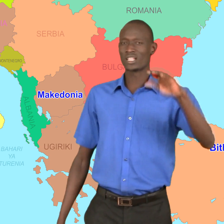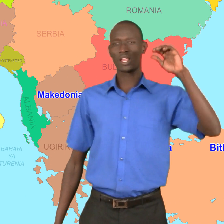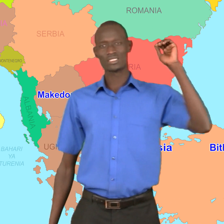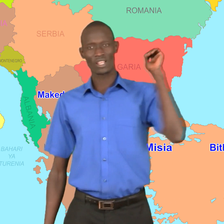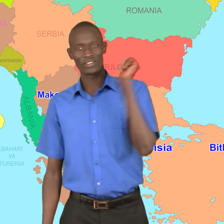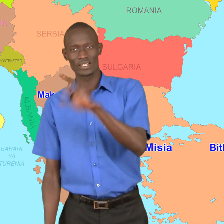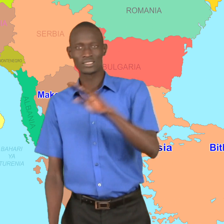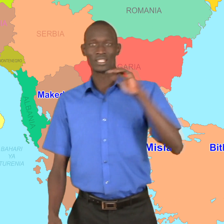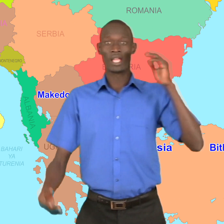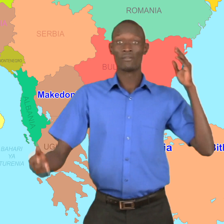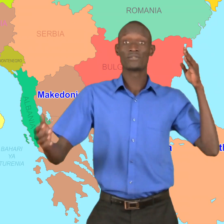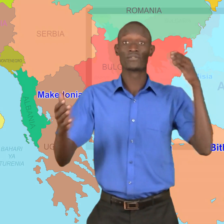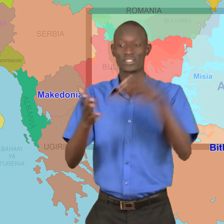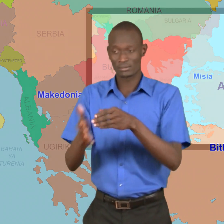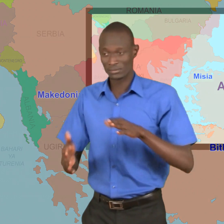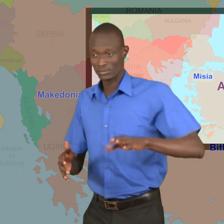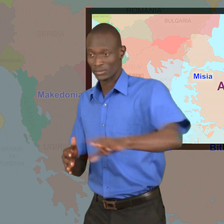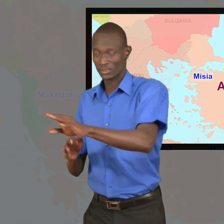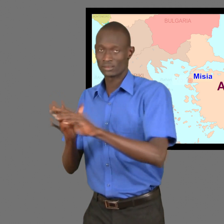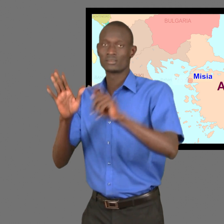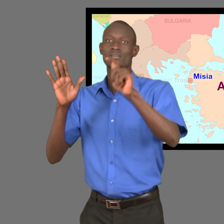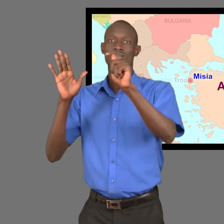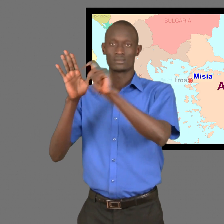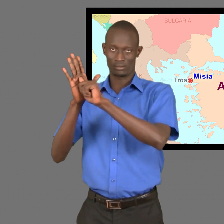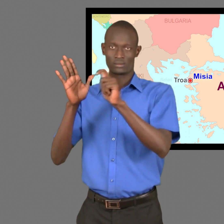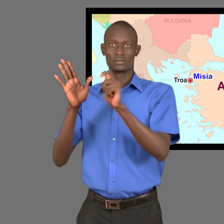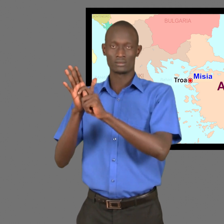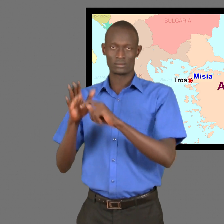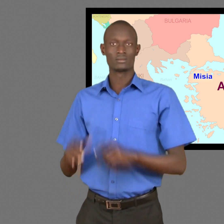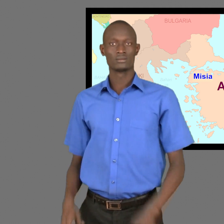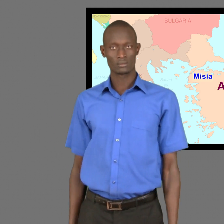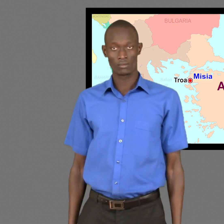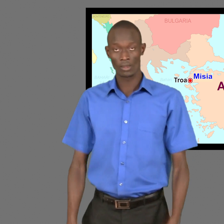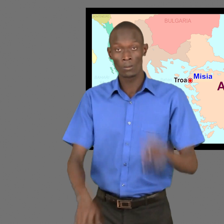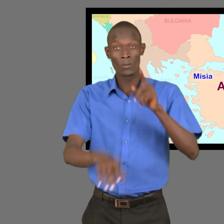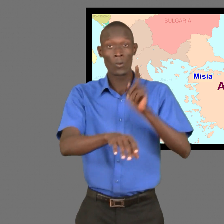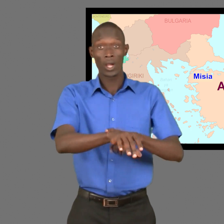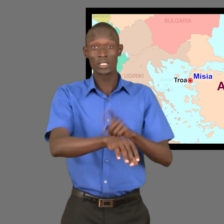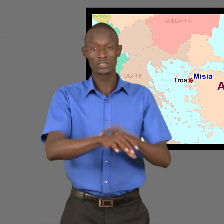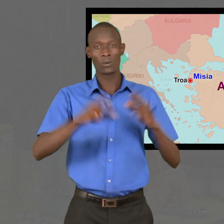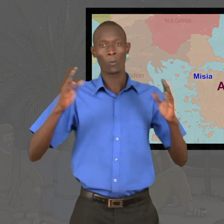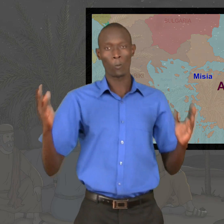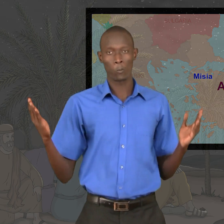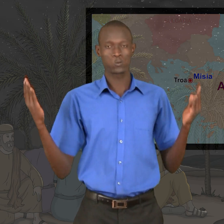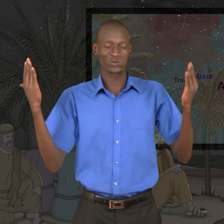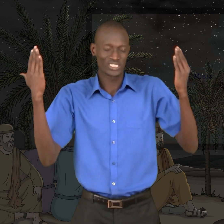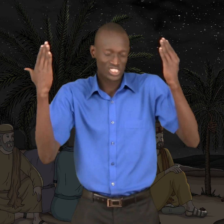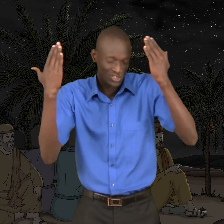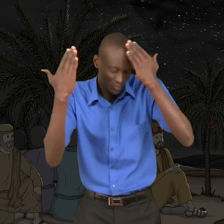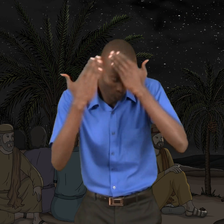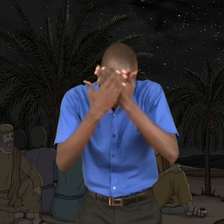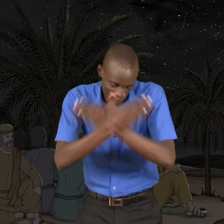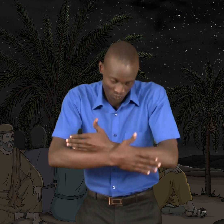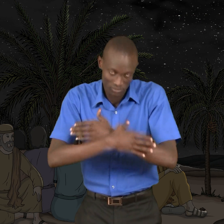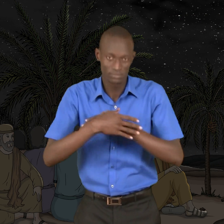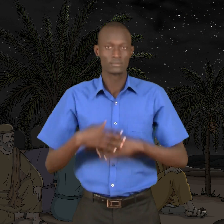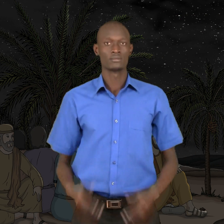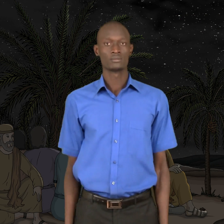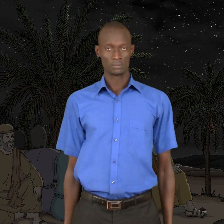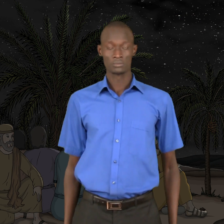So they passed by Mysia and went down to Troas.